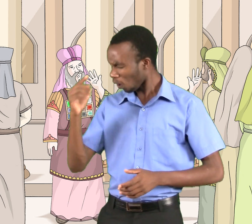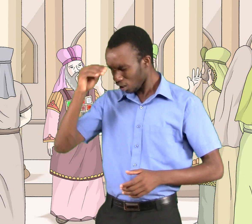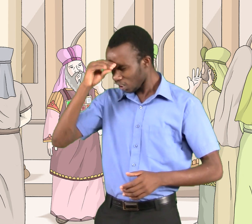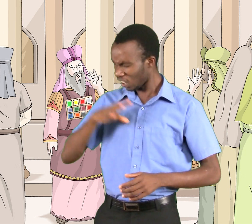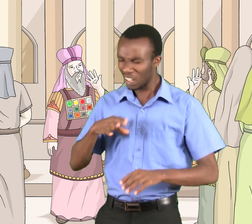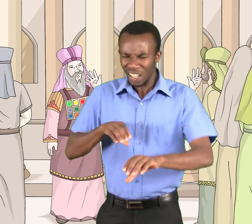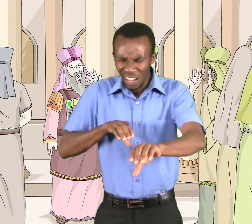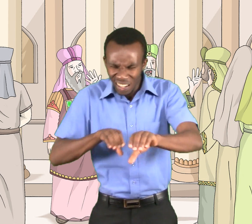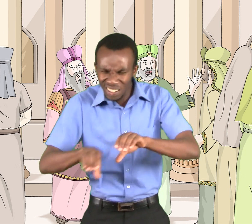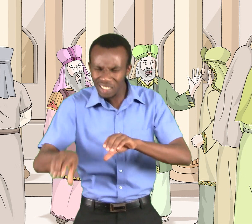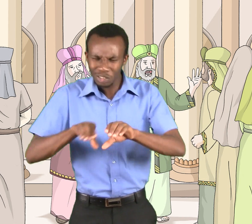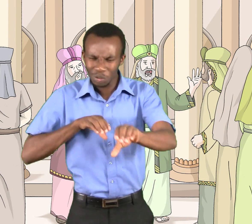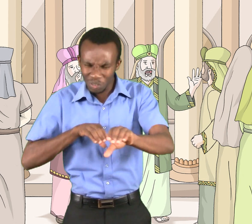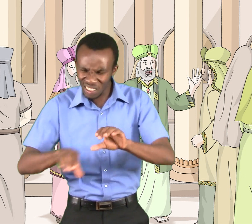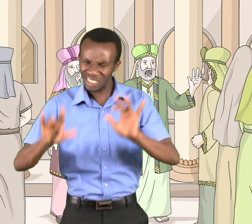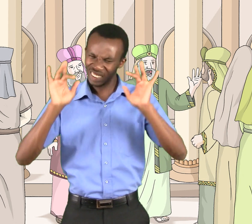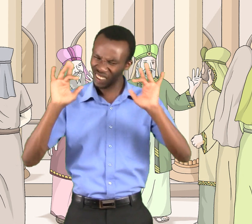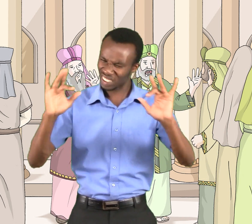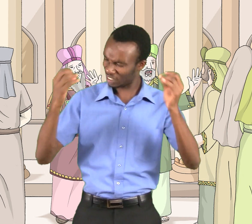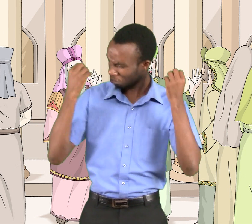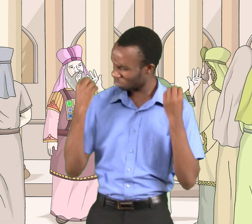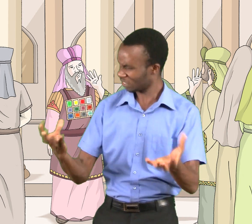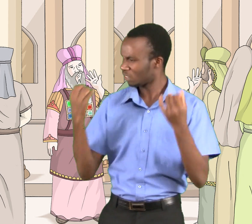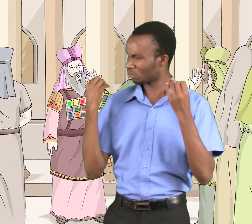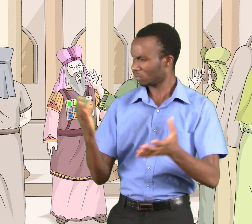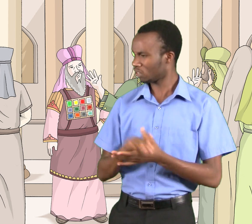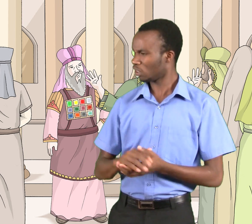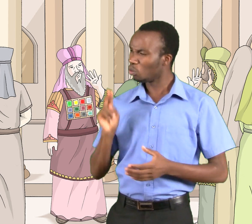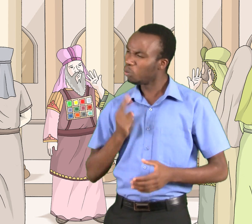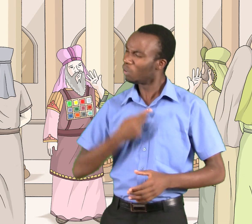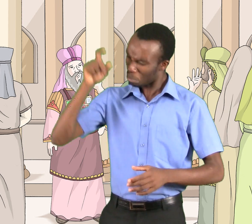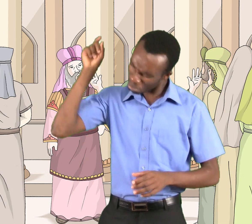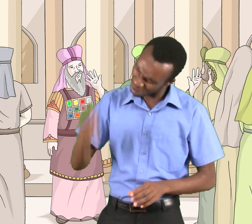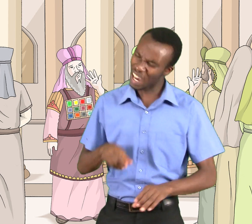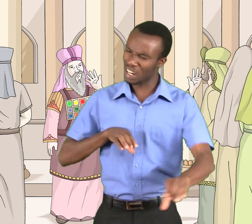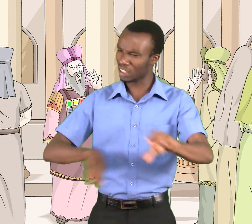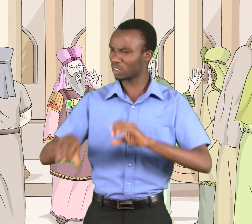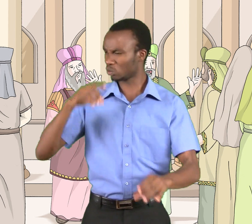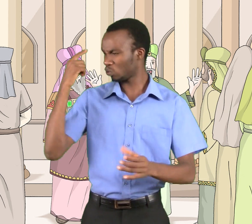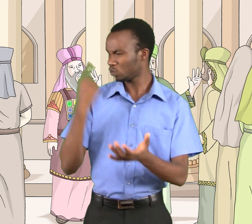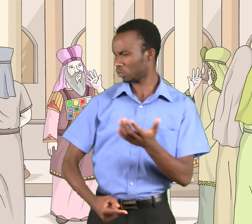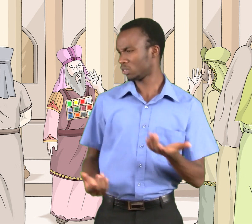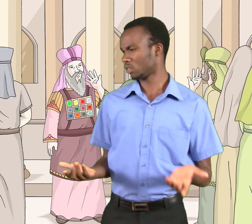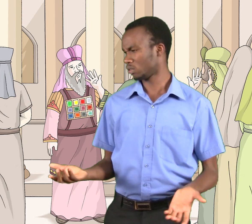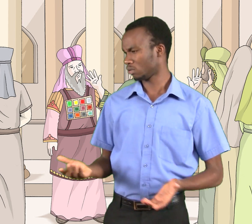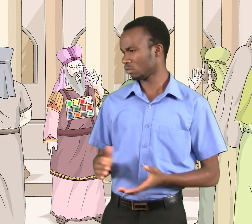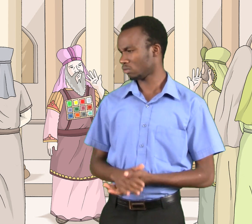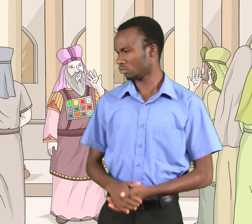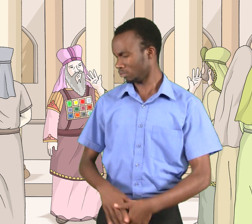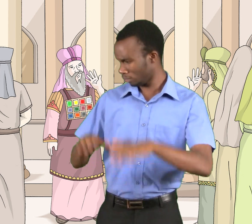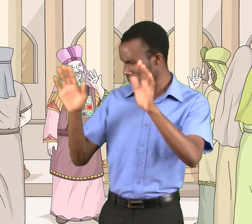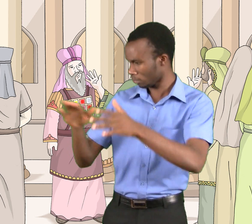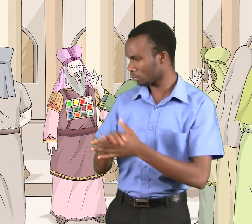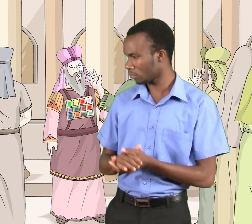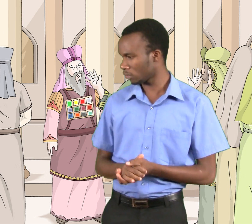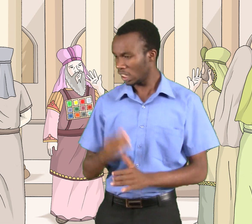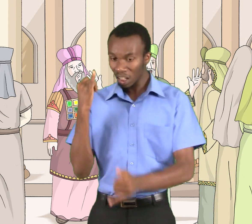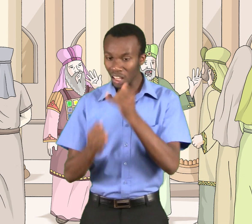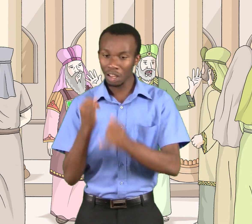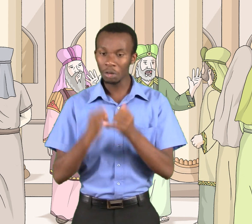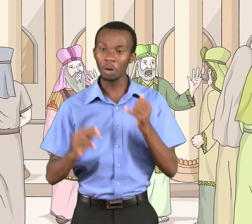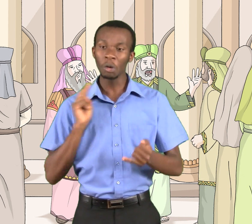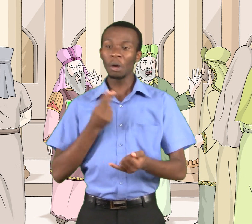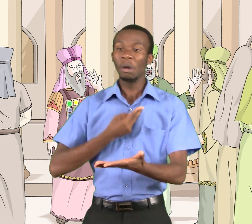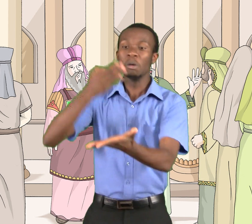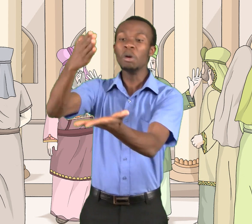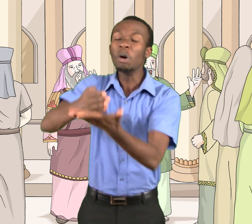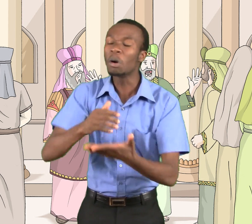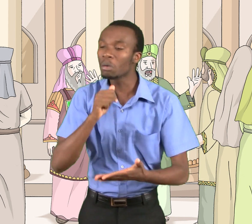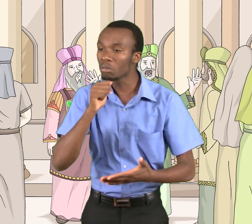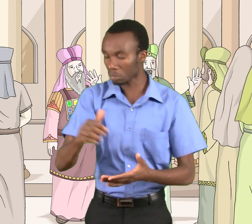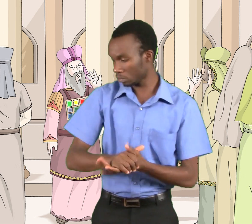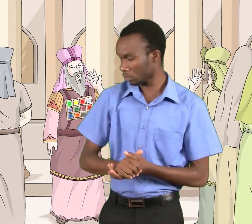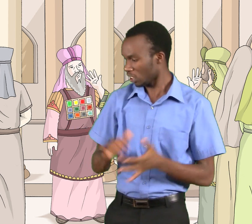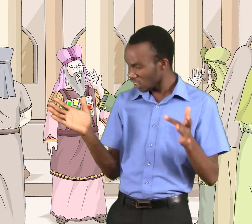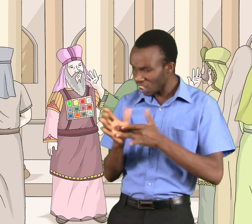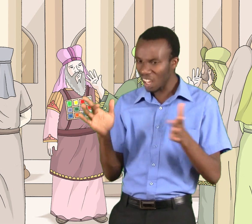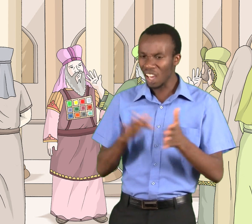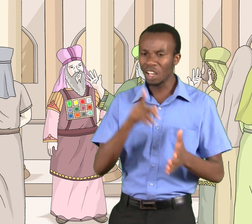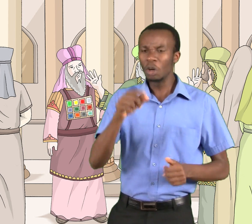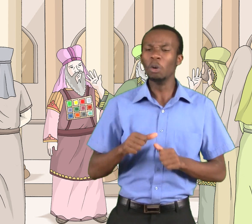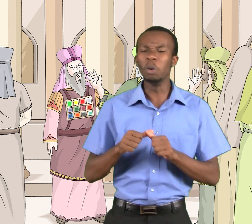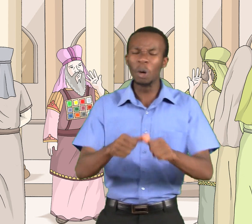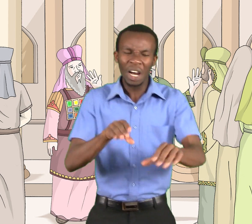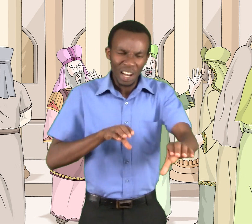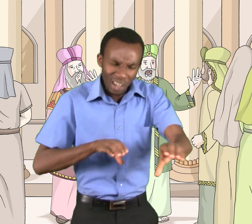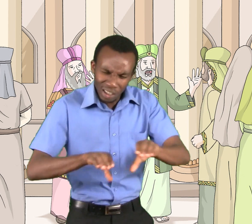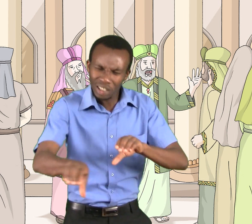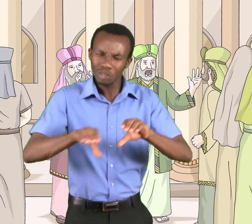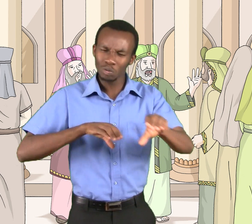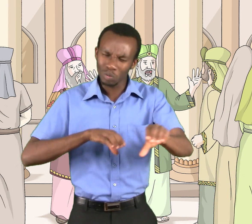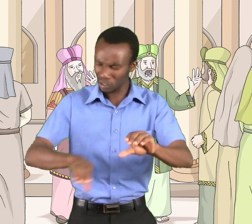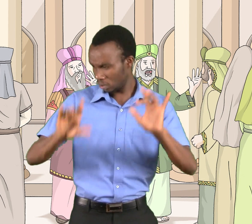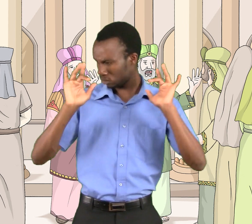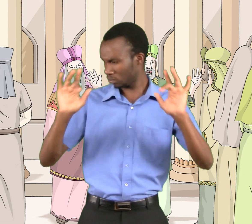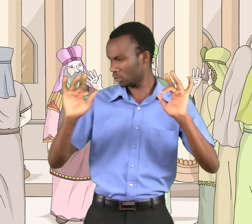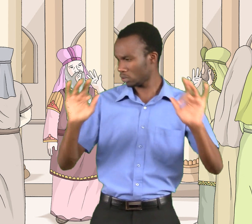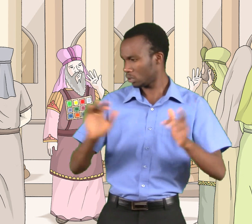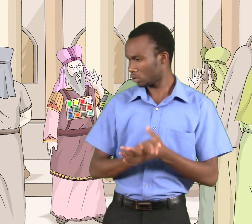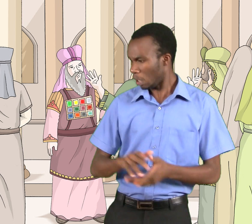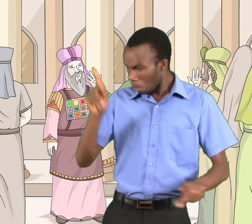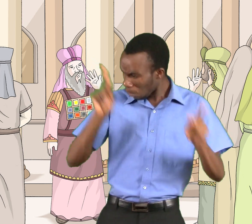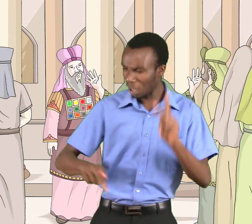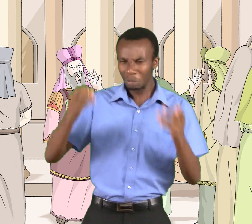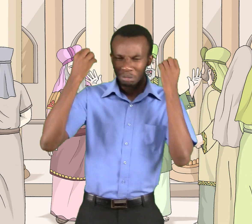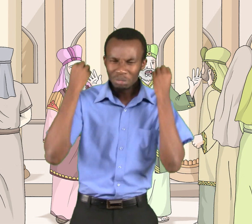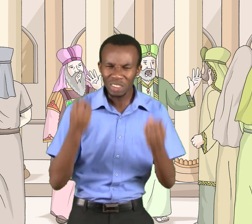This man is performing many signs.